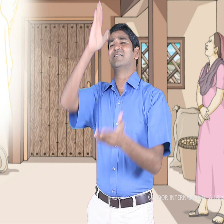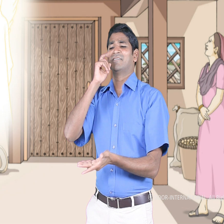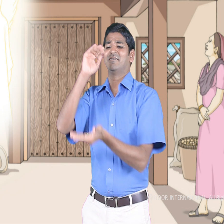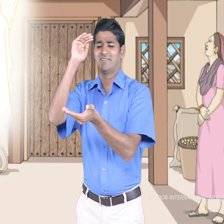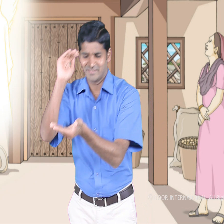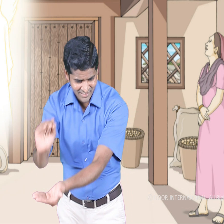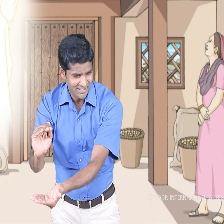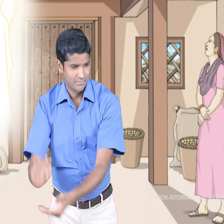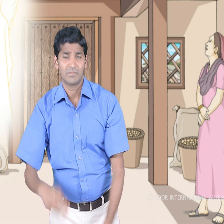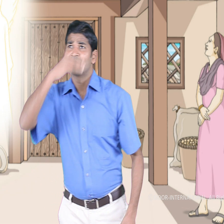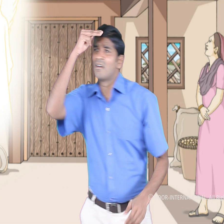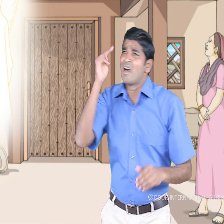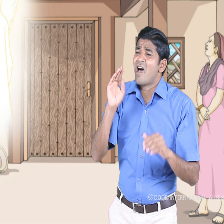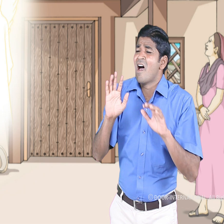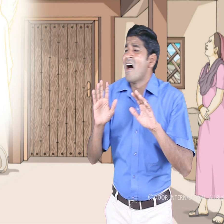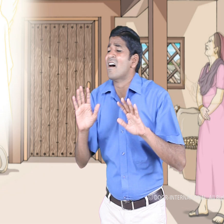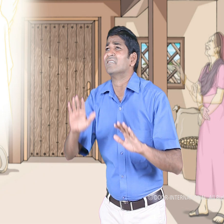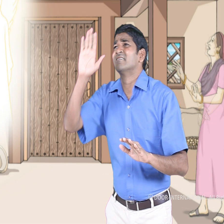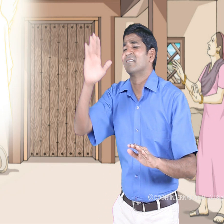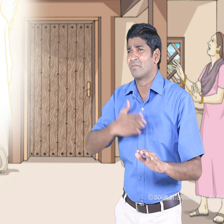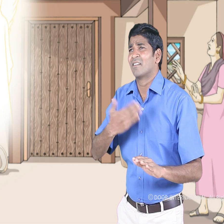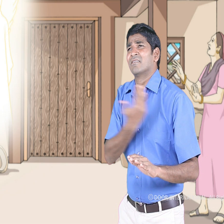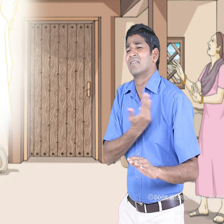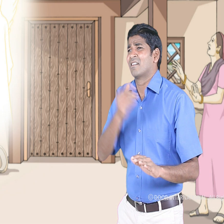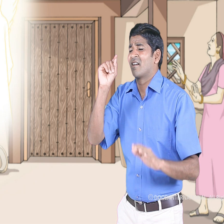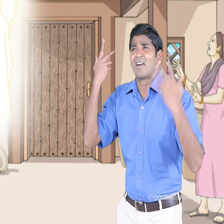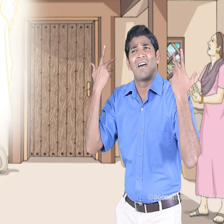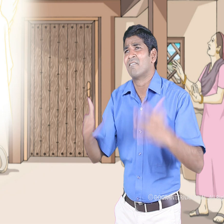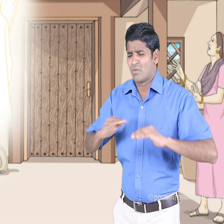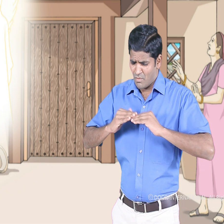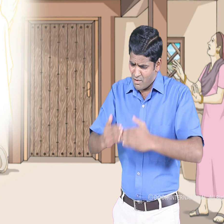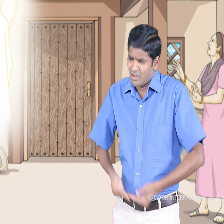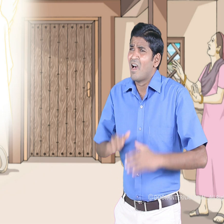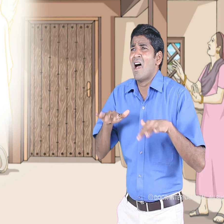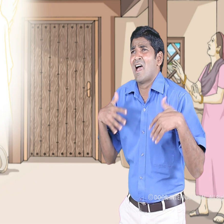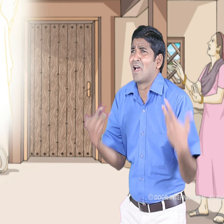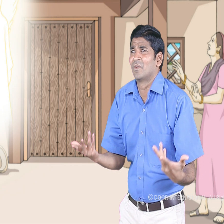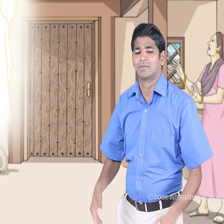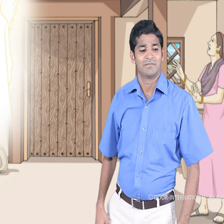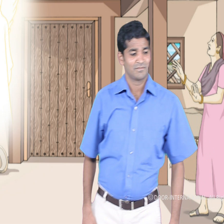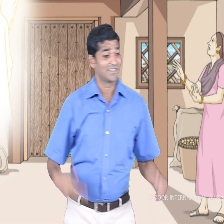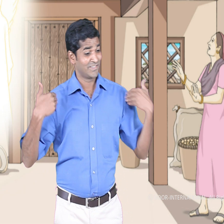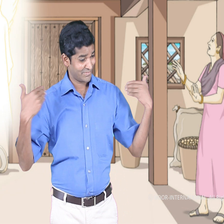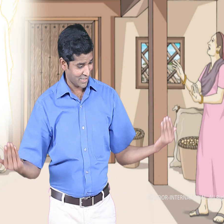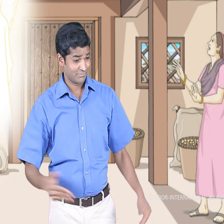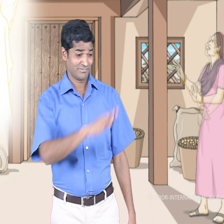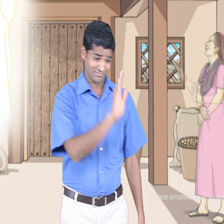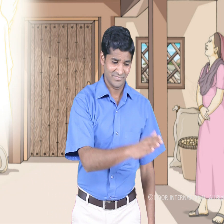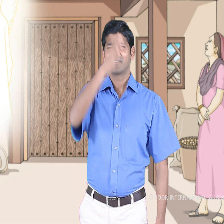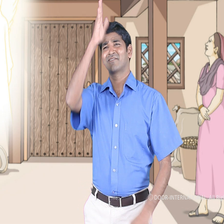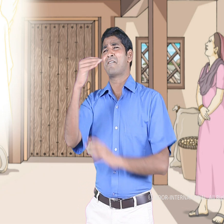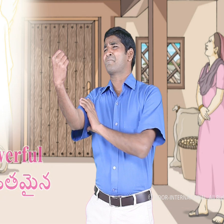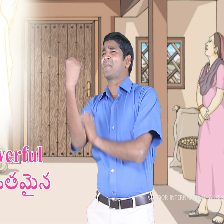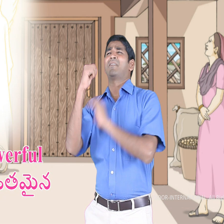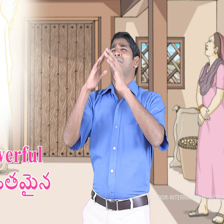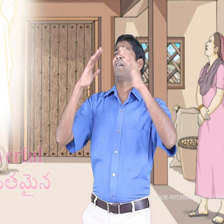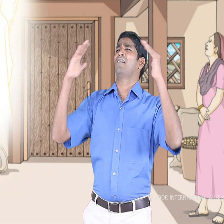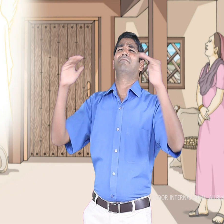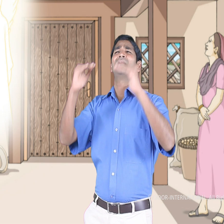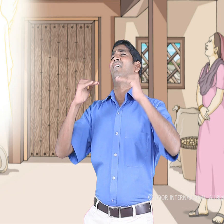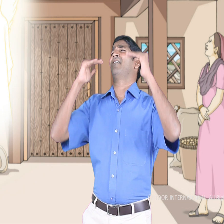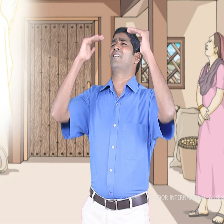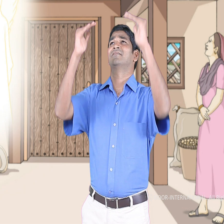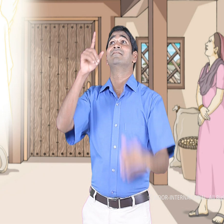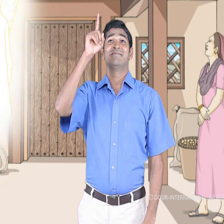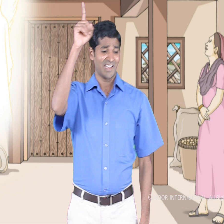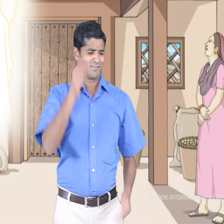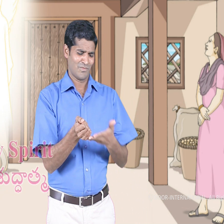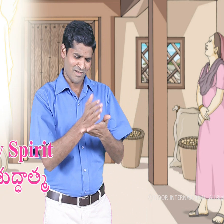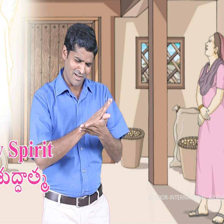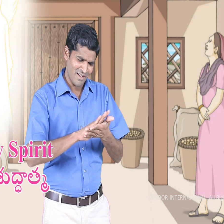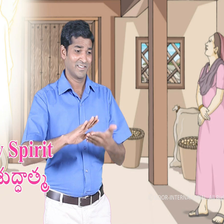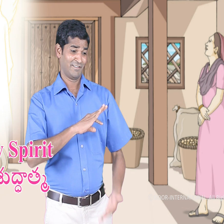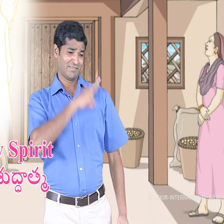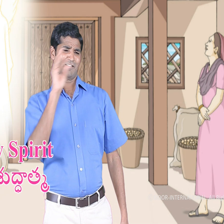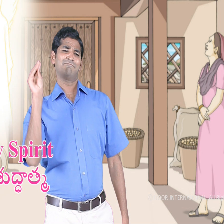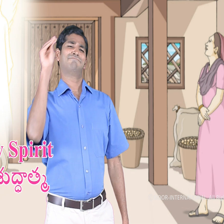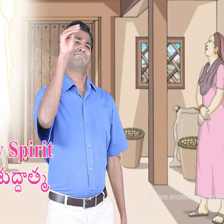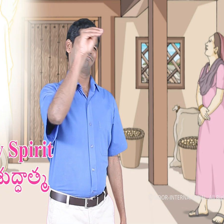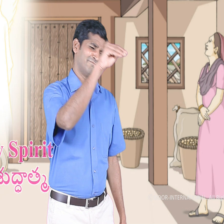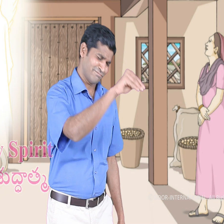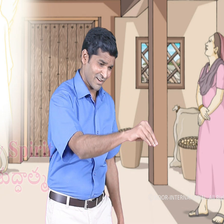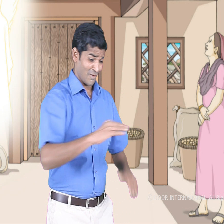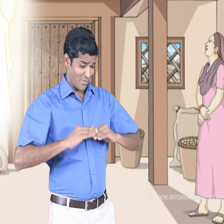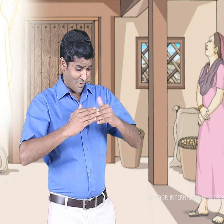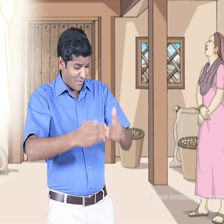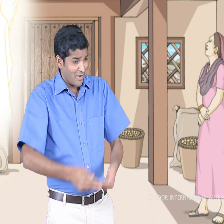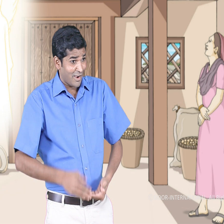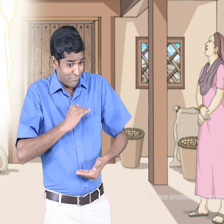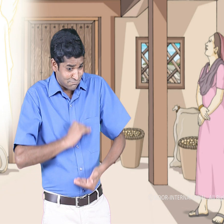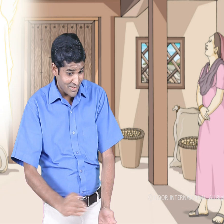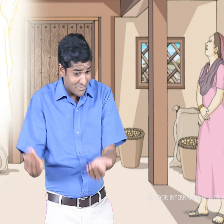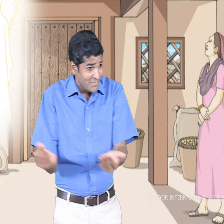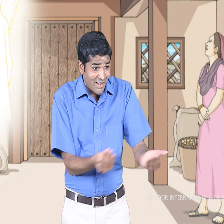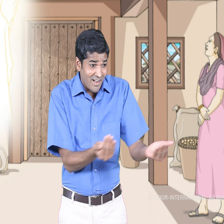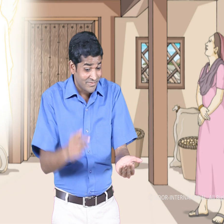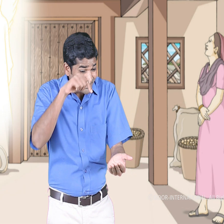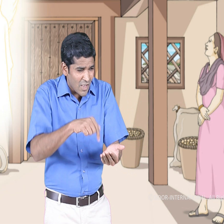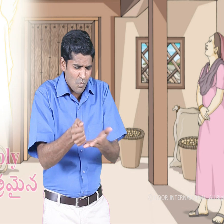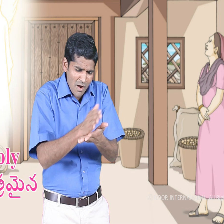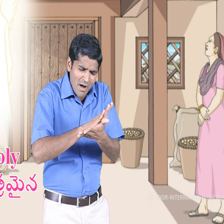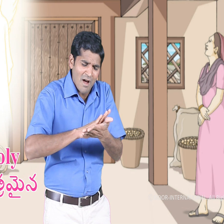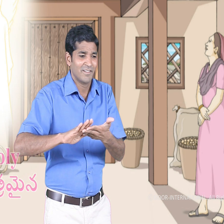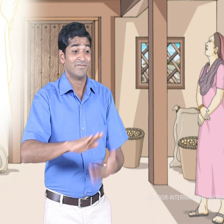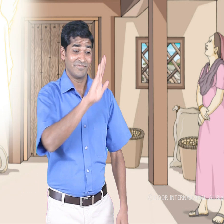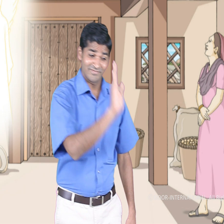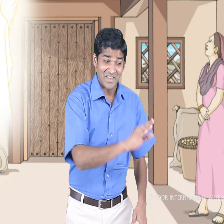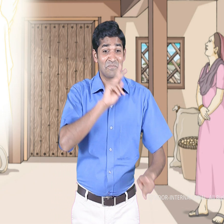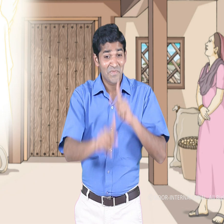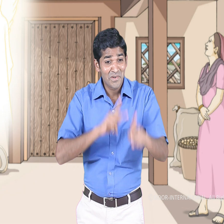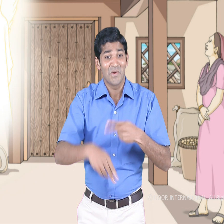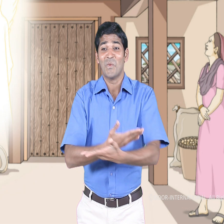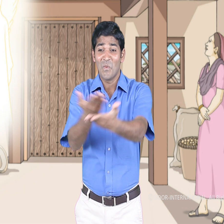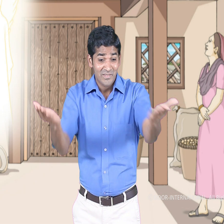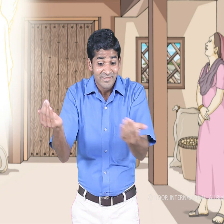Behold, you will conceive and give birth to a son, and you are to give Him the name Jesus.